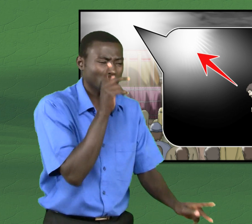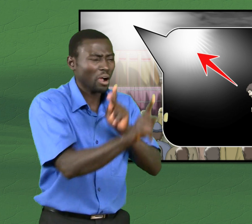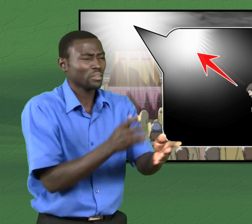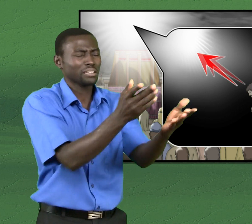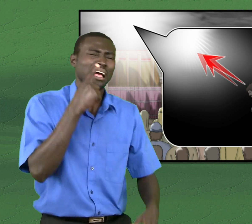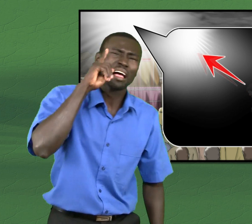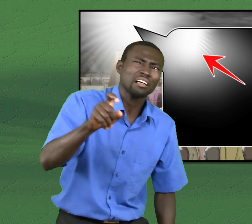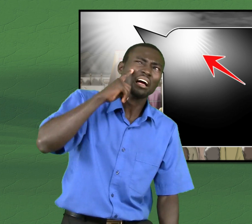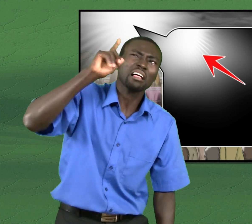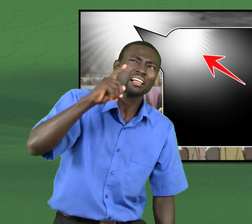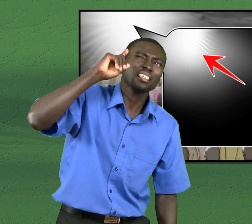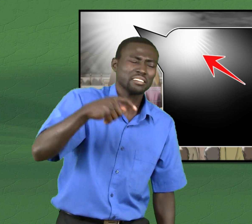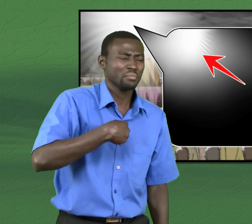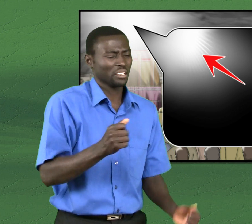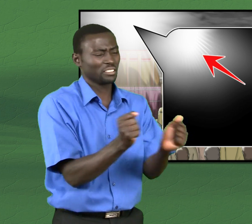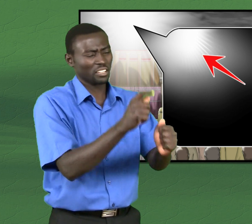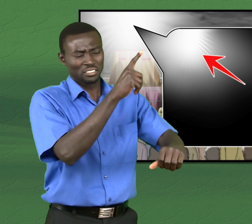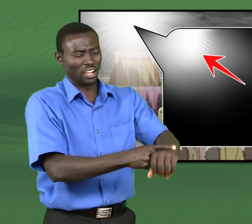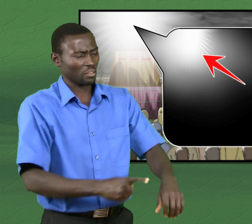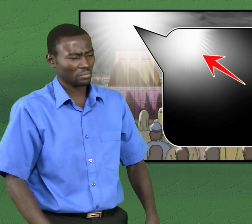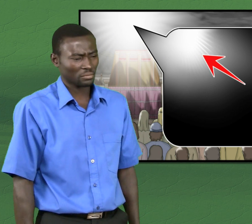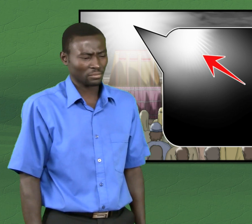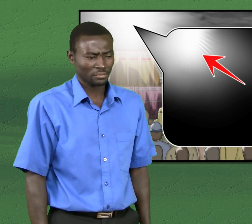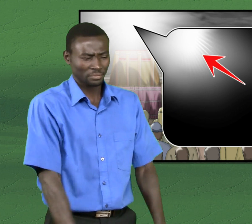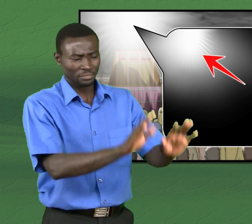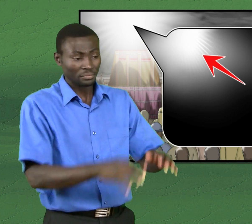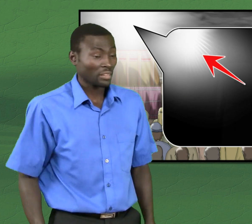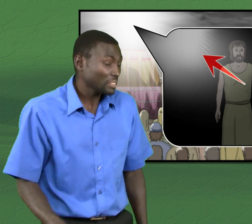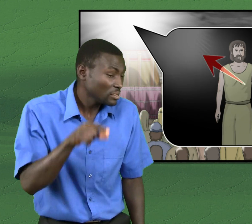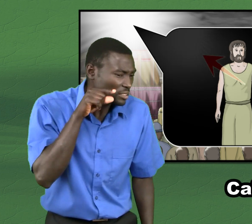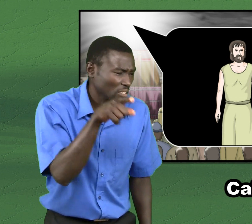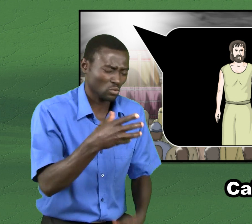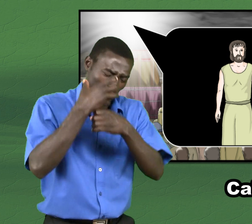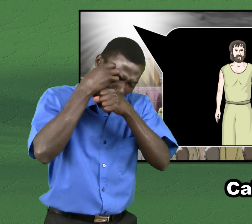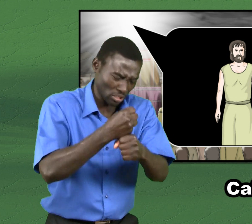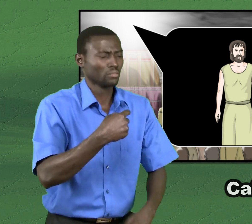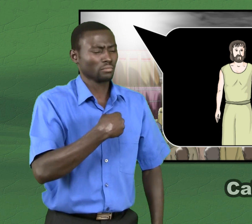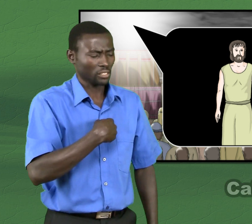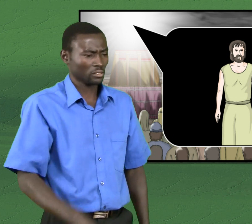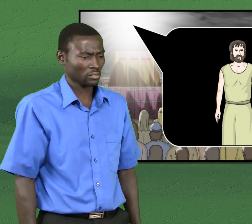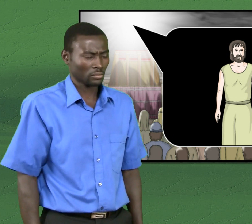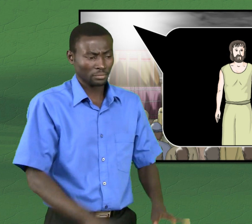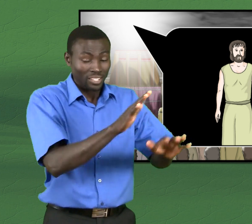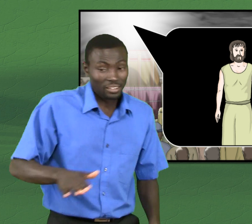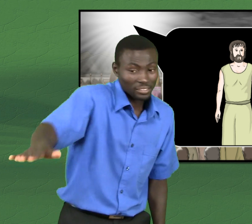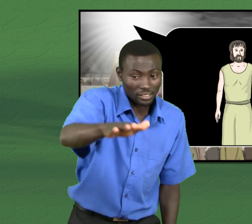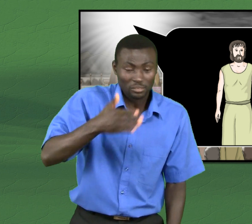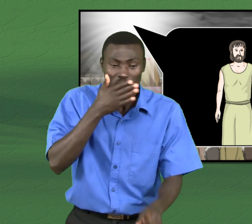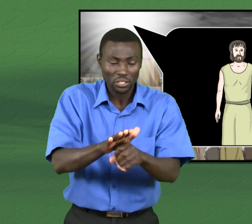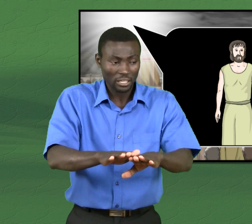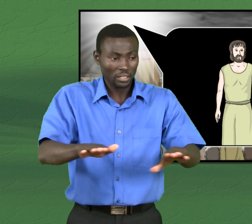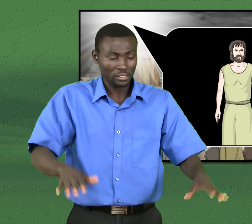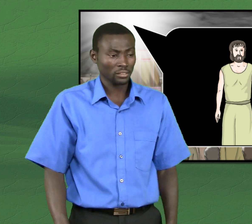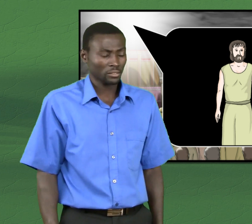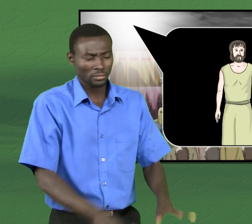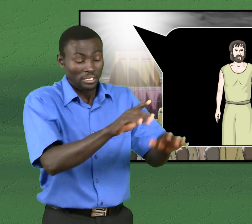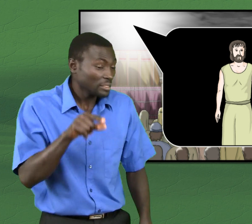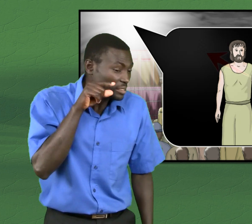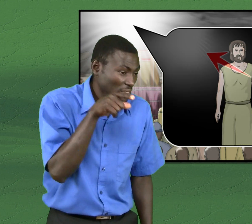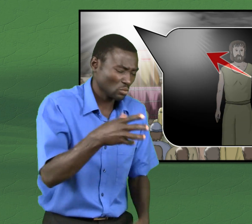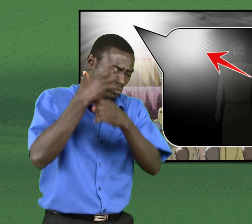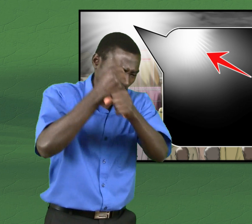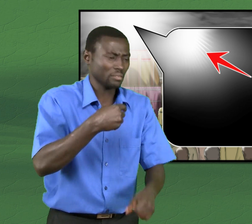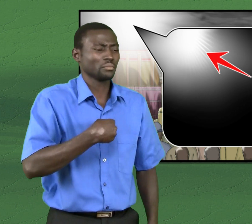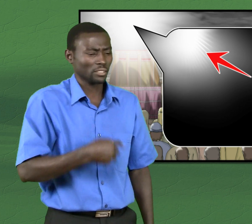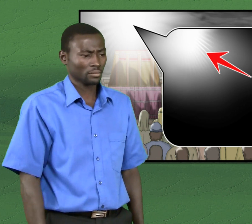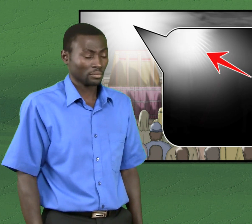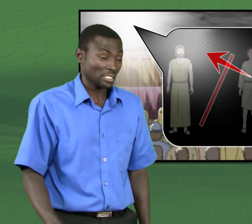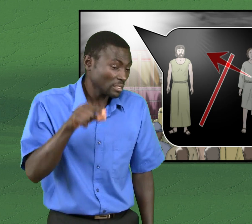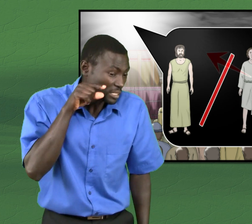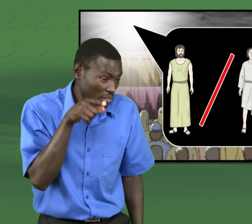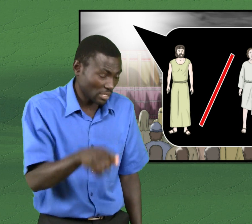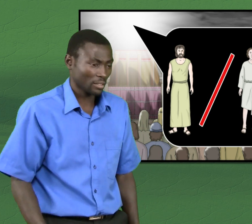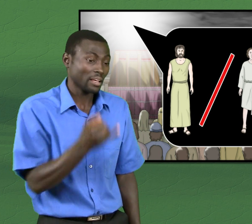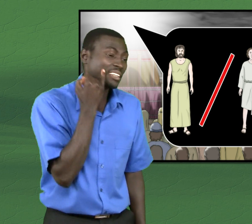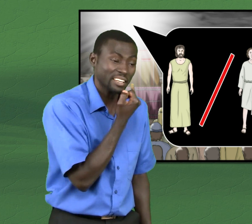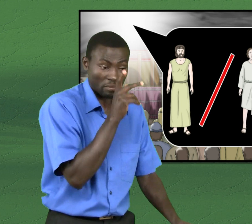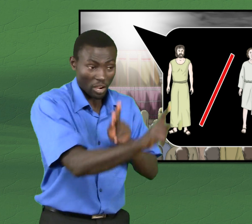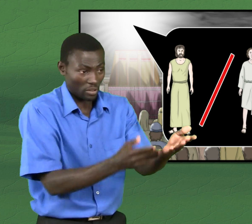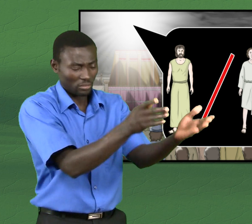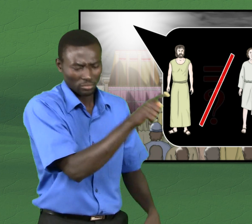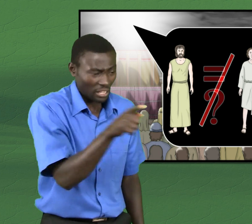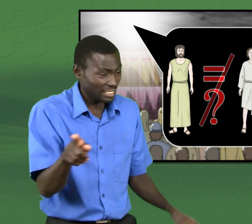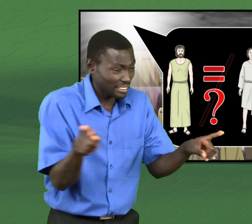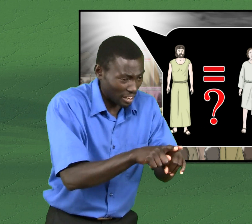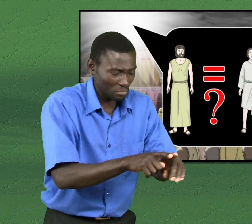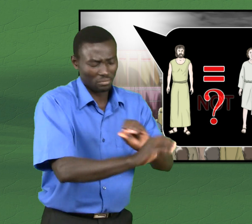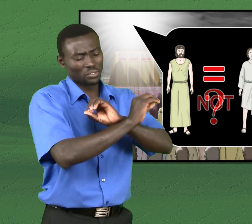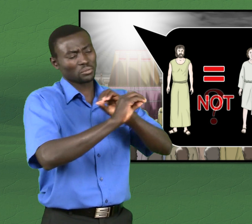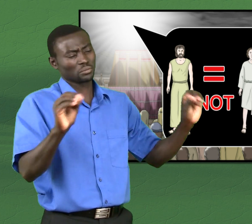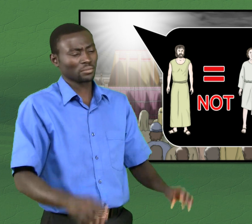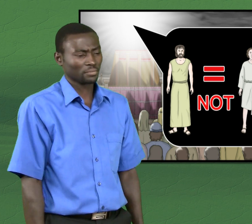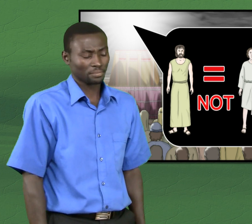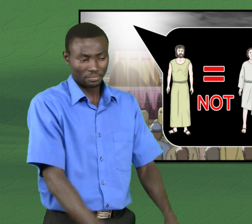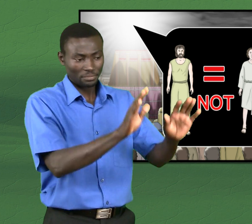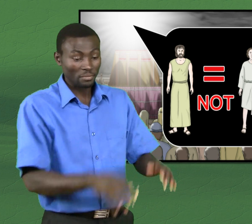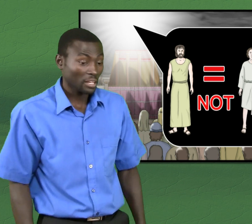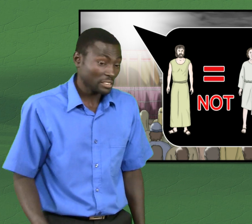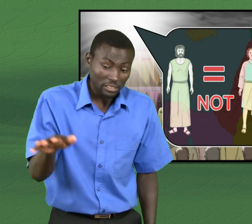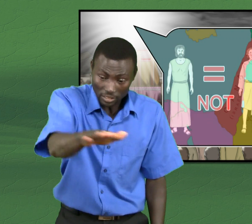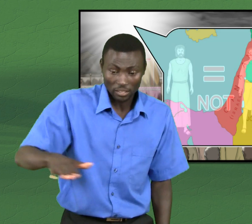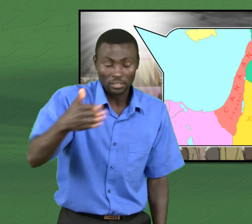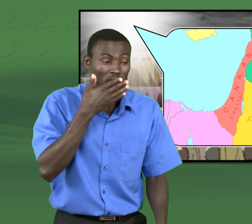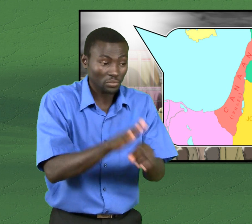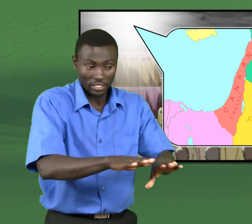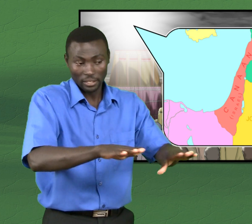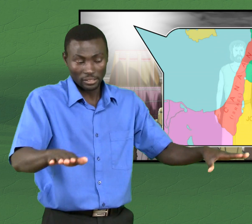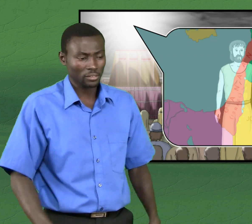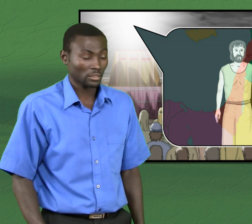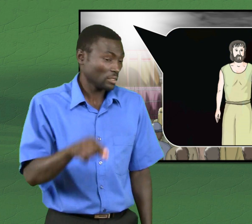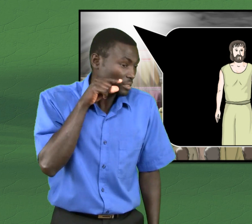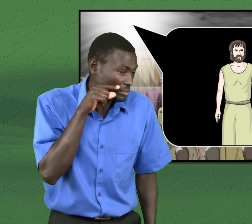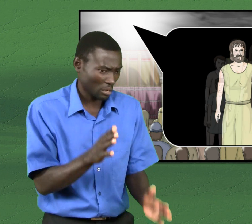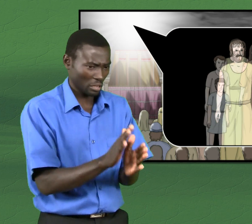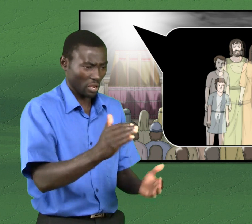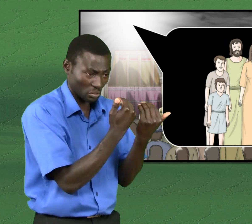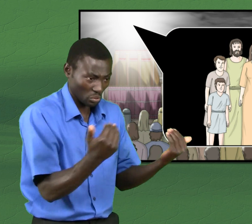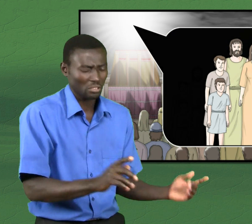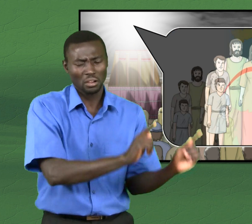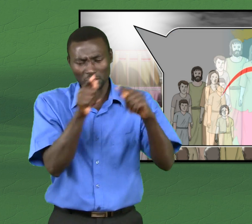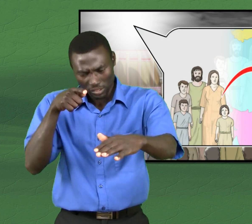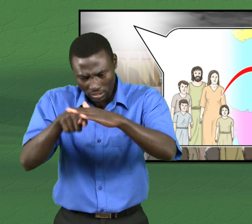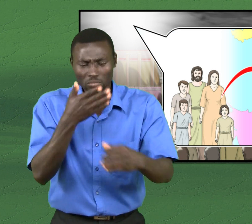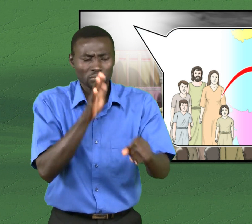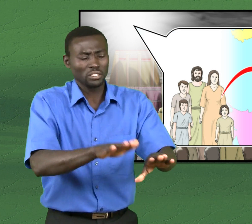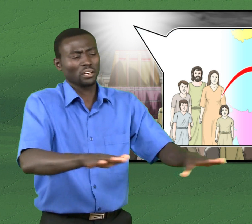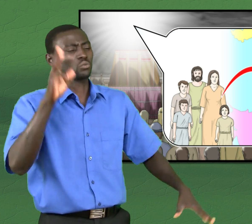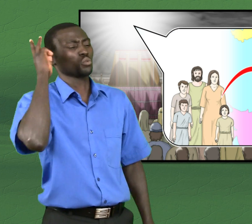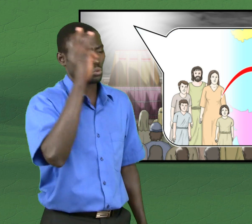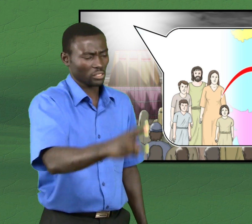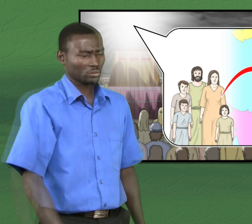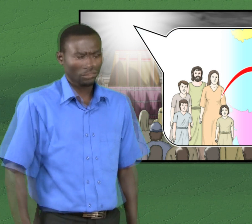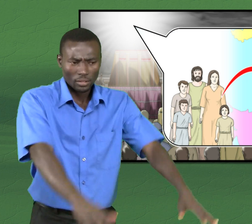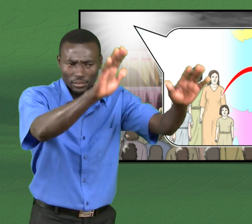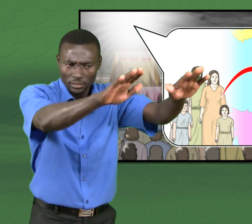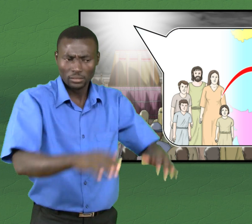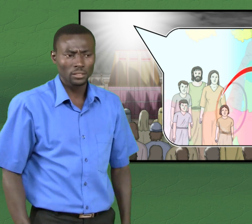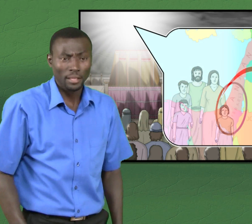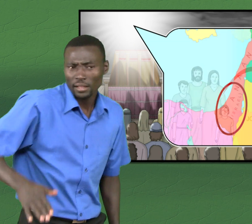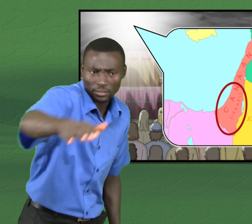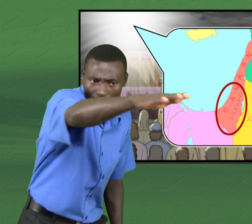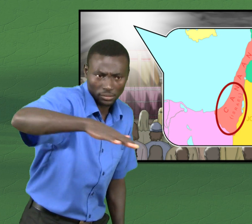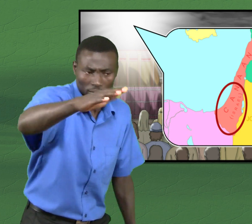But because My servant Caleb has a different spirit and has followed Me wholeheartedly, I will bring him into the land he has entered, and his descendants will inherit it.